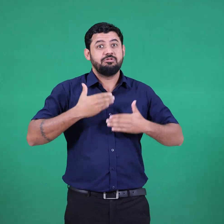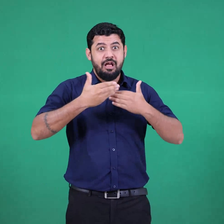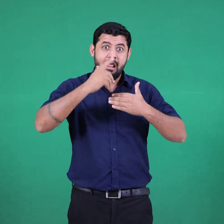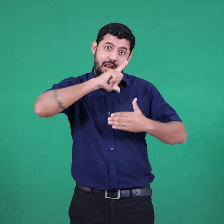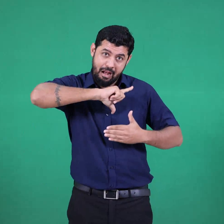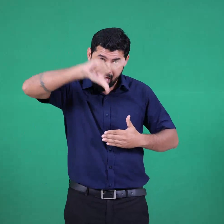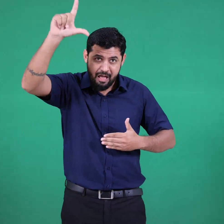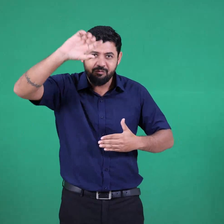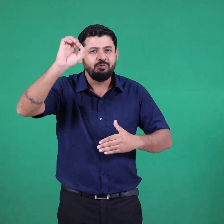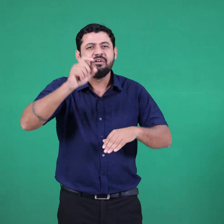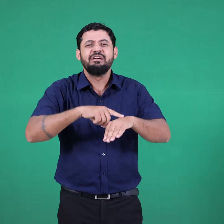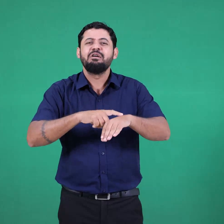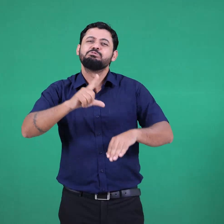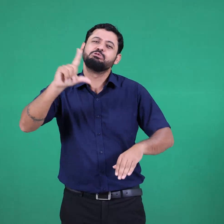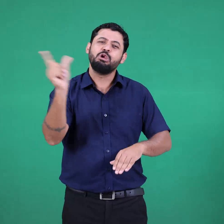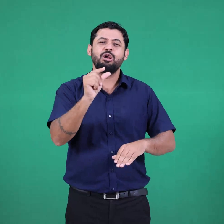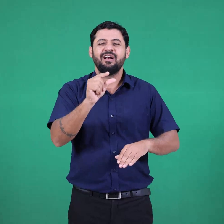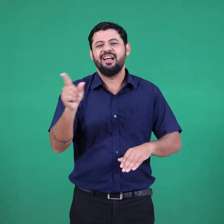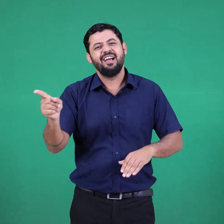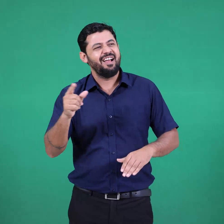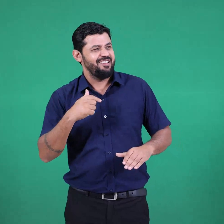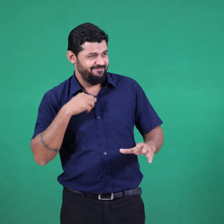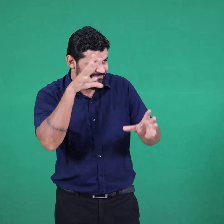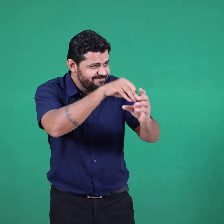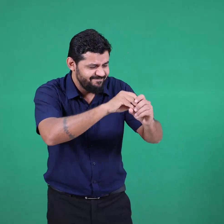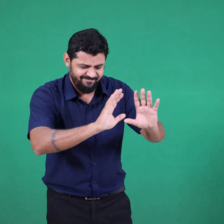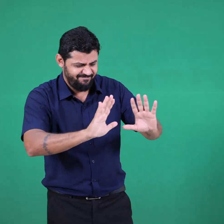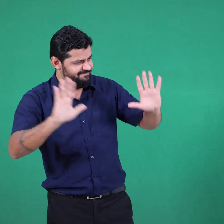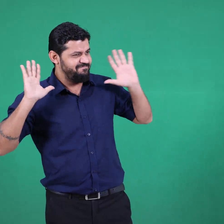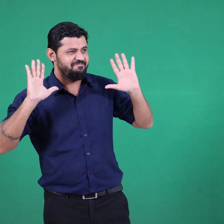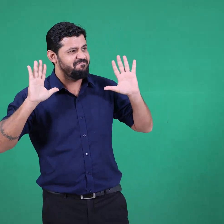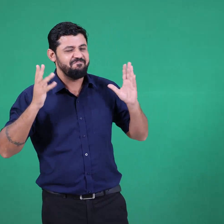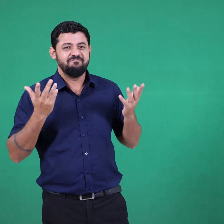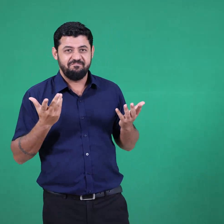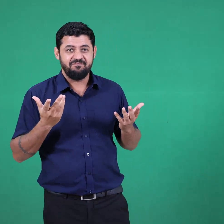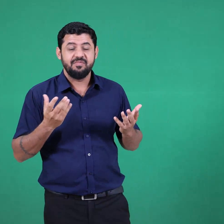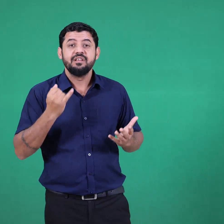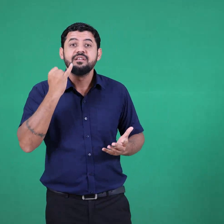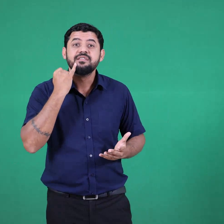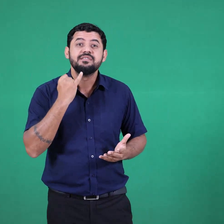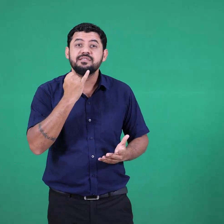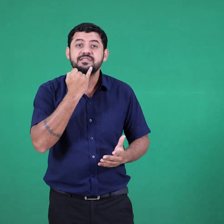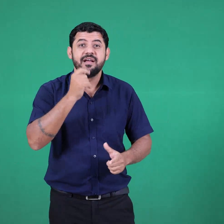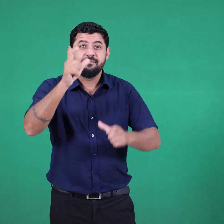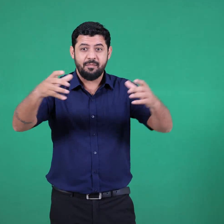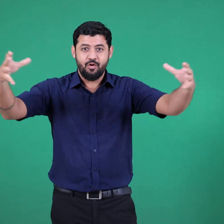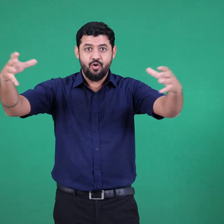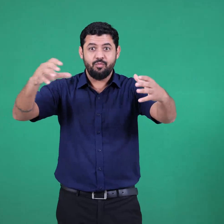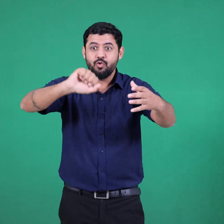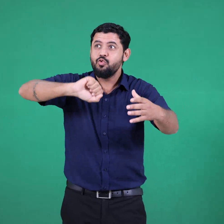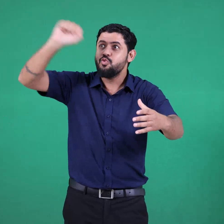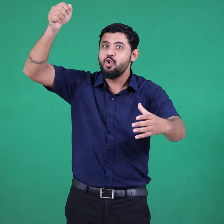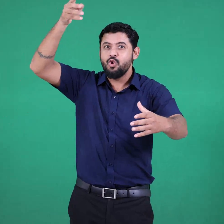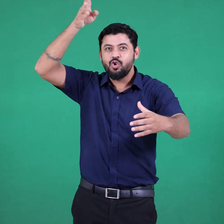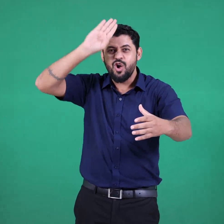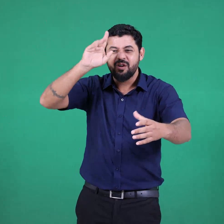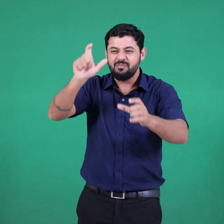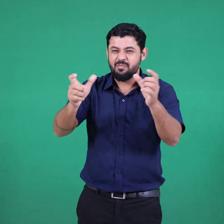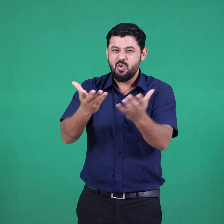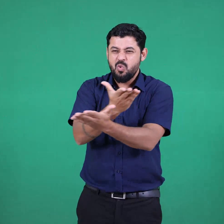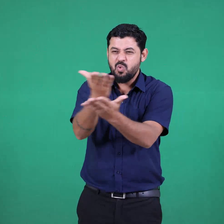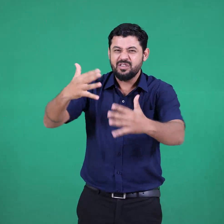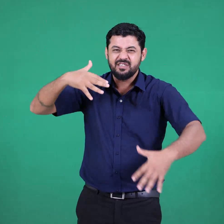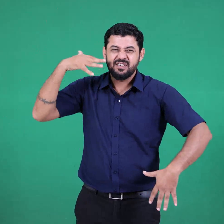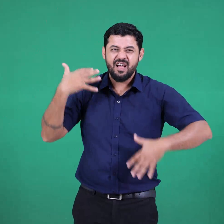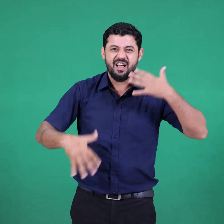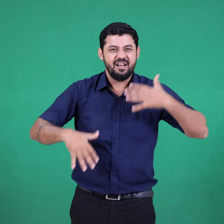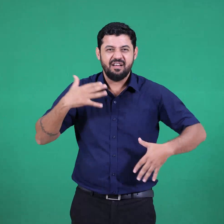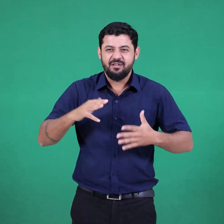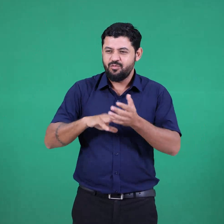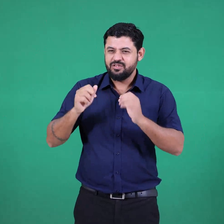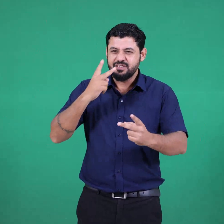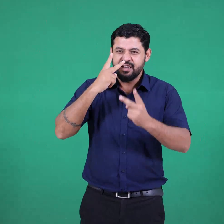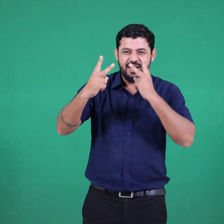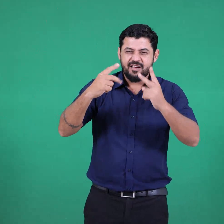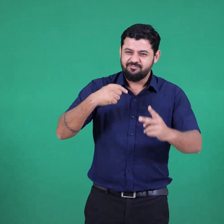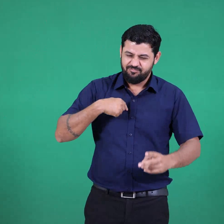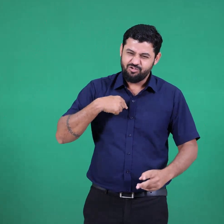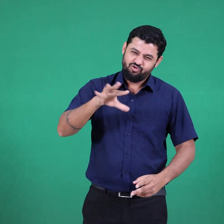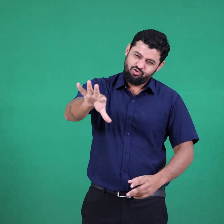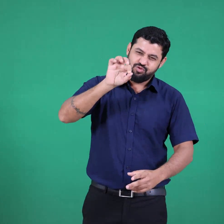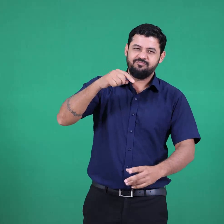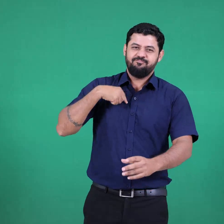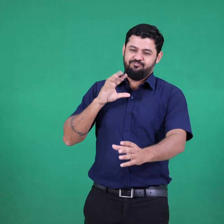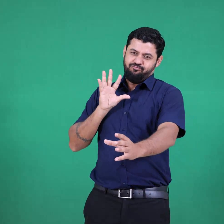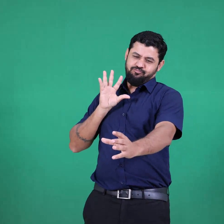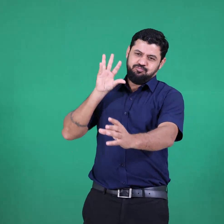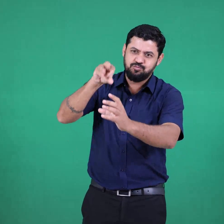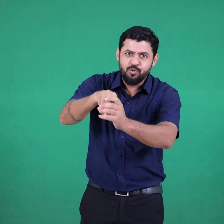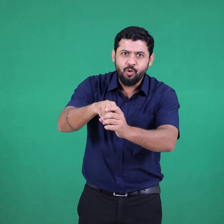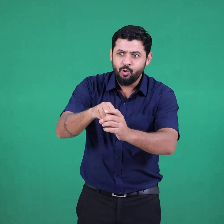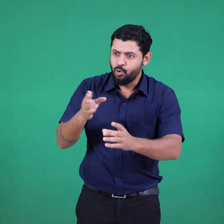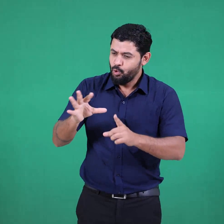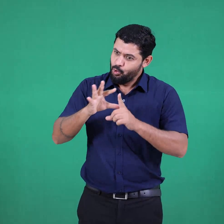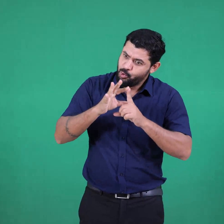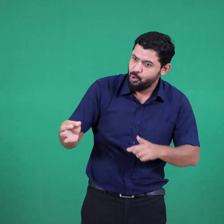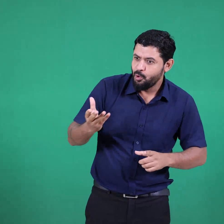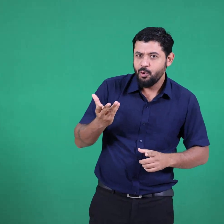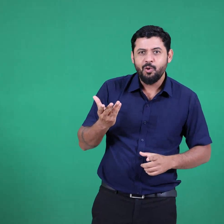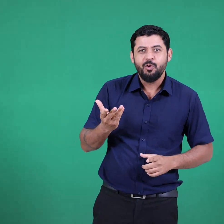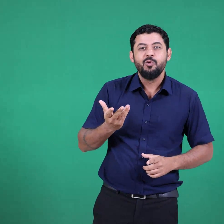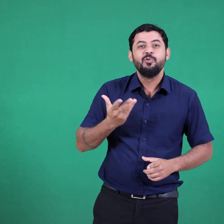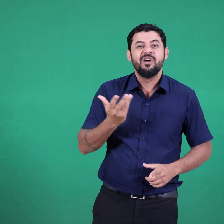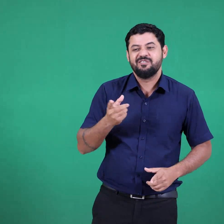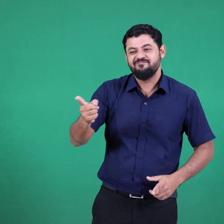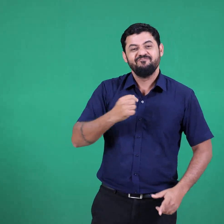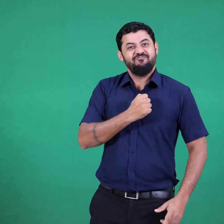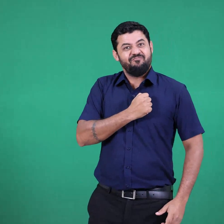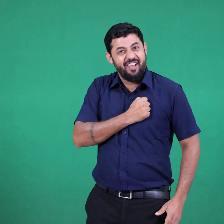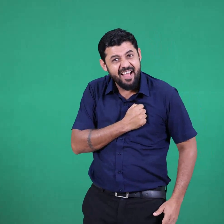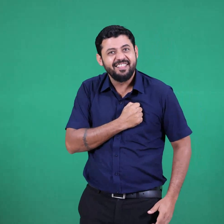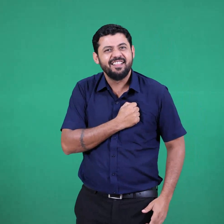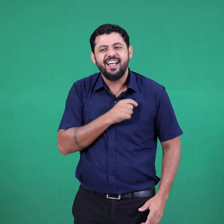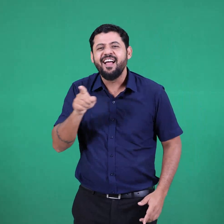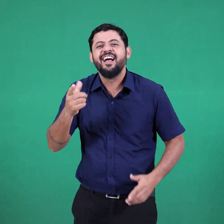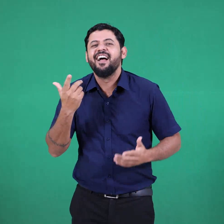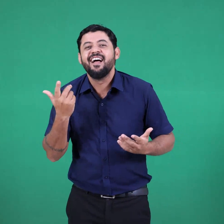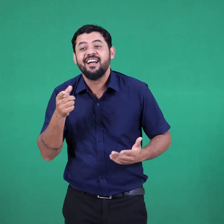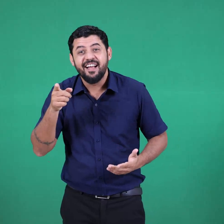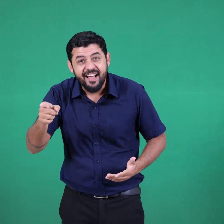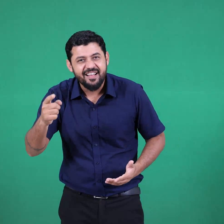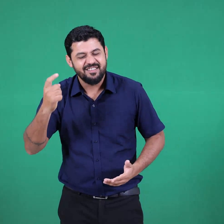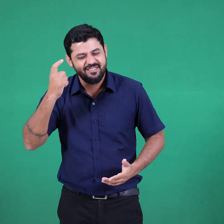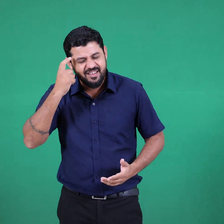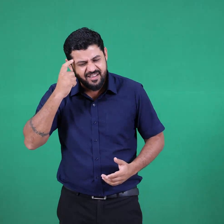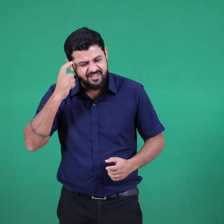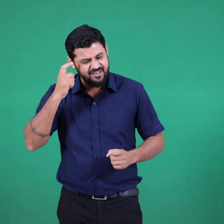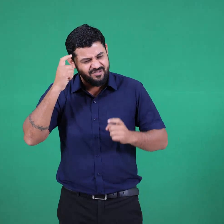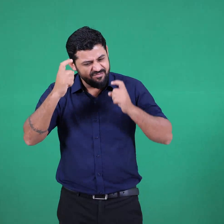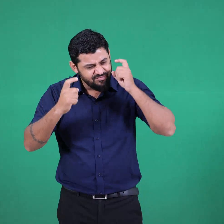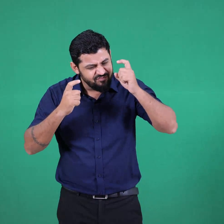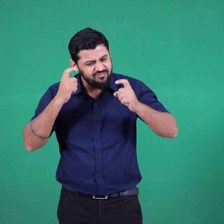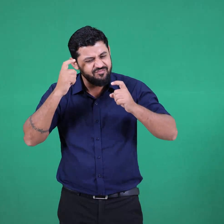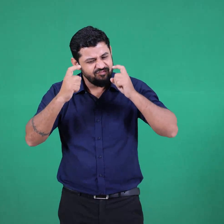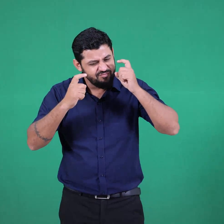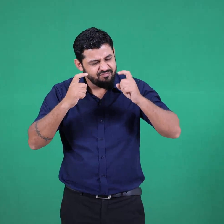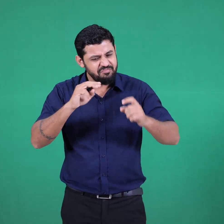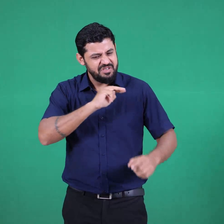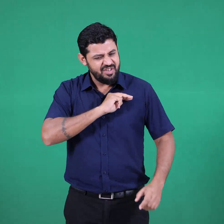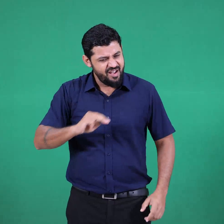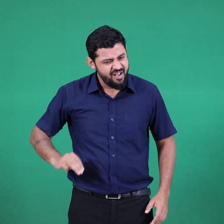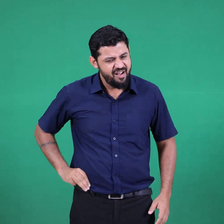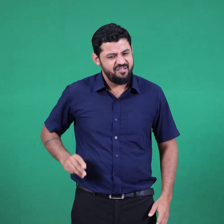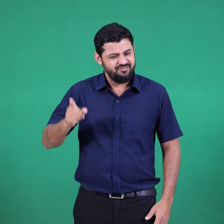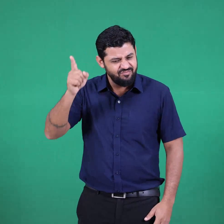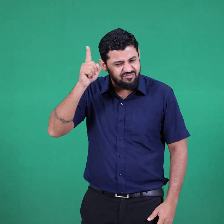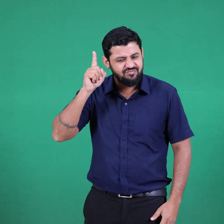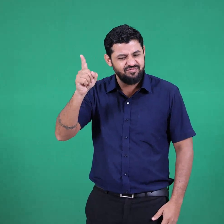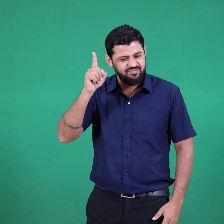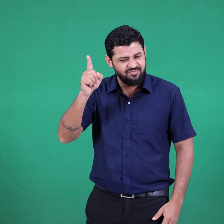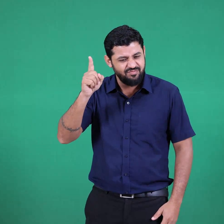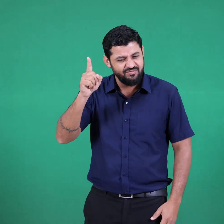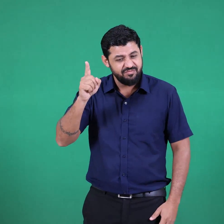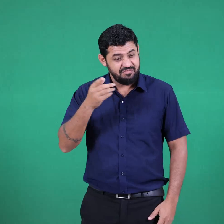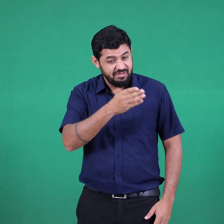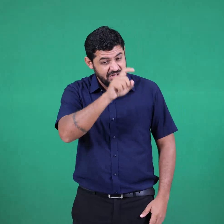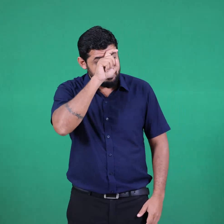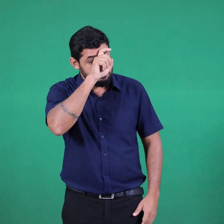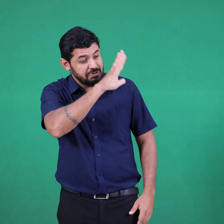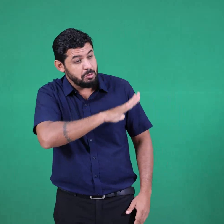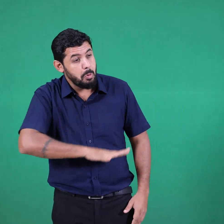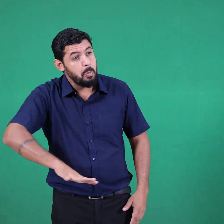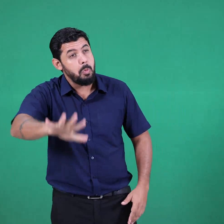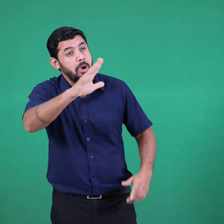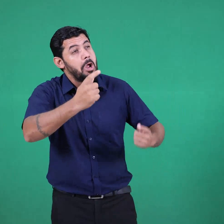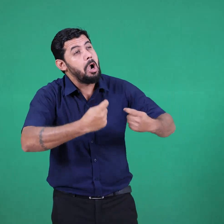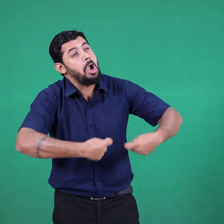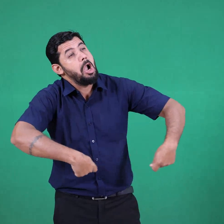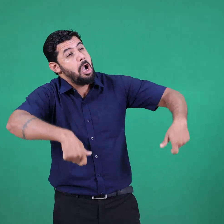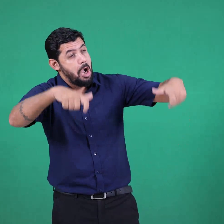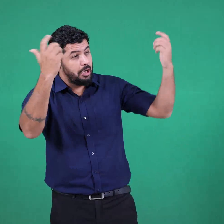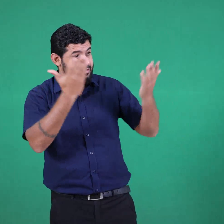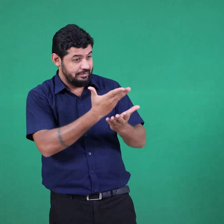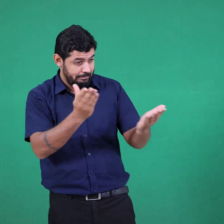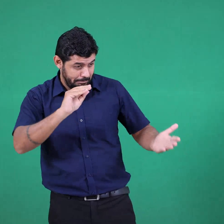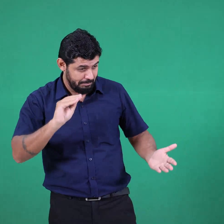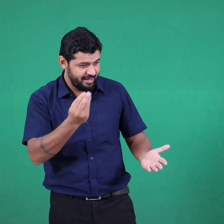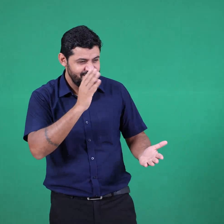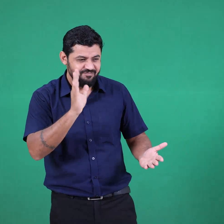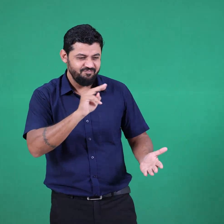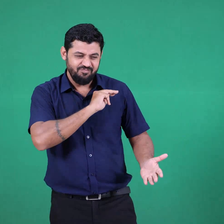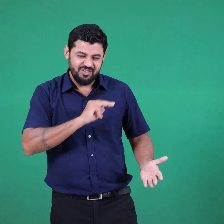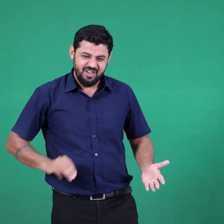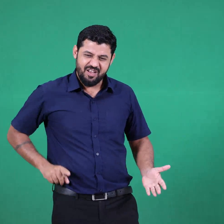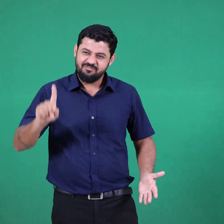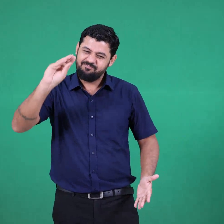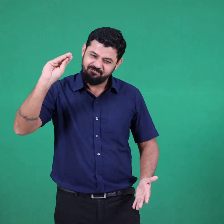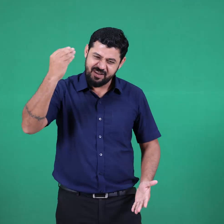He chose to suffer oppression with God ' s people rather than to experience the fleeting enjoyment of sin.